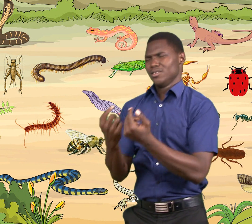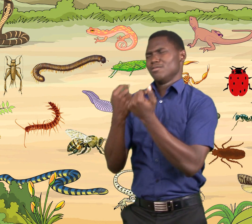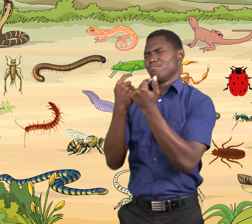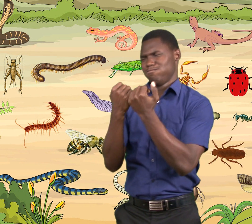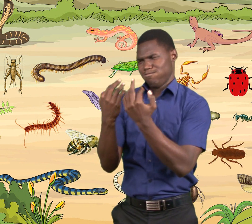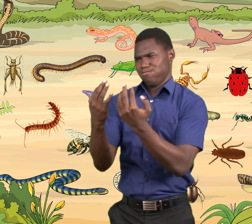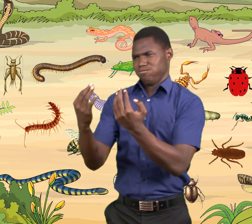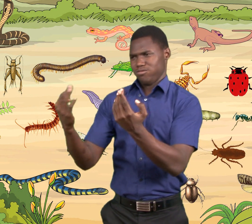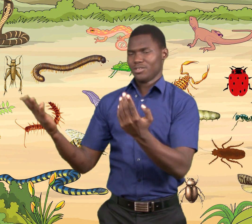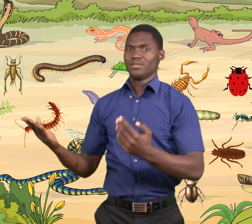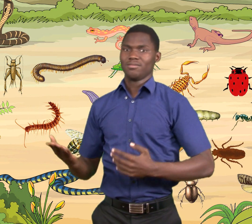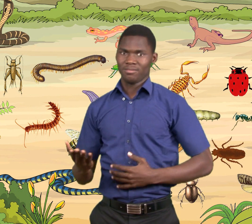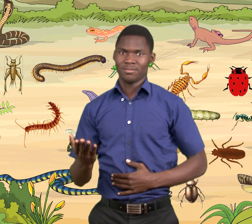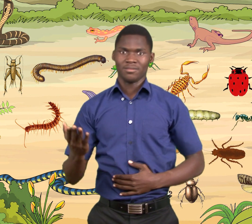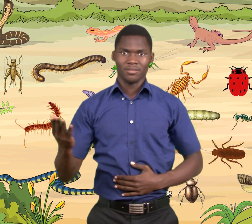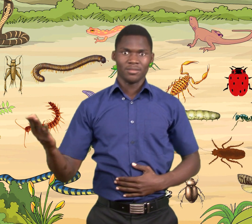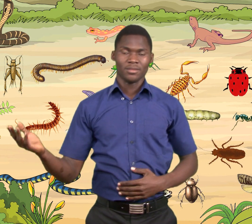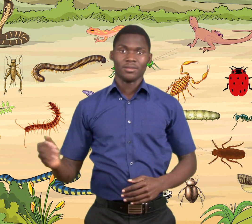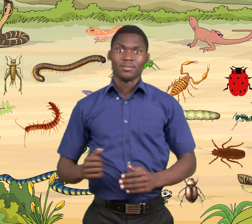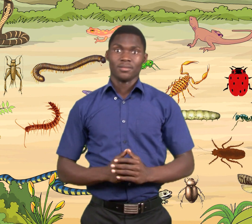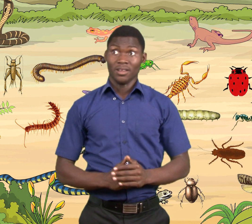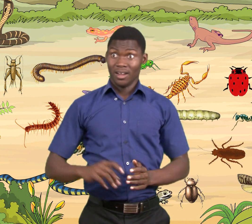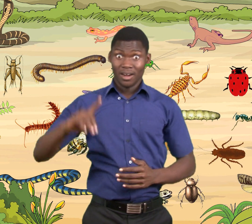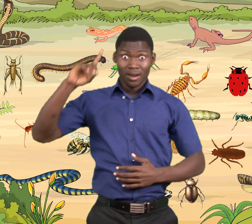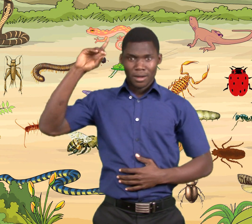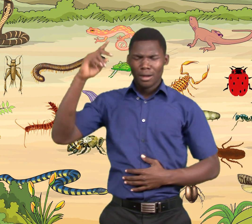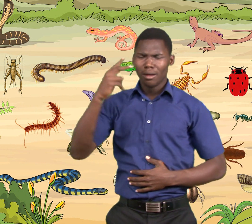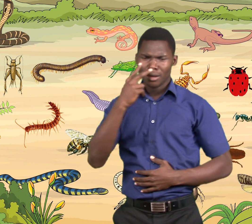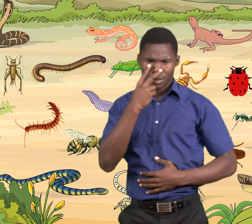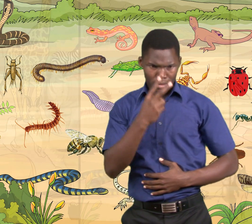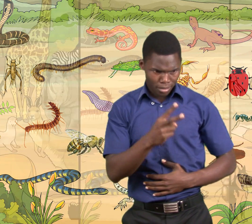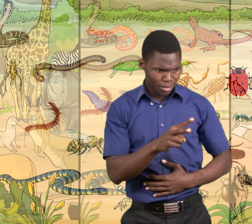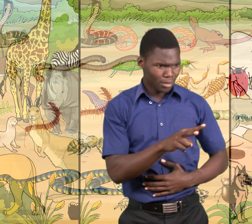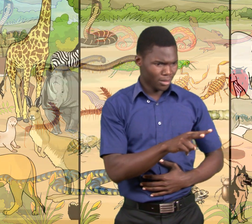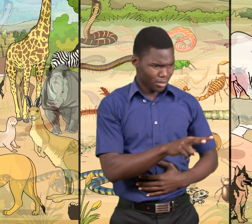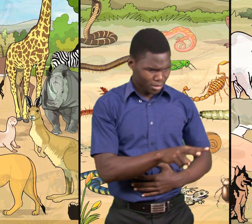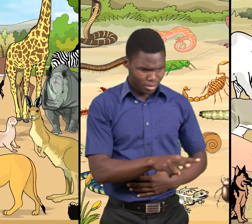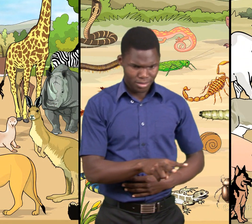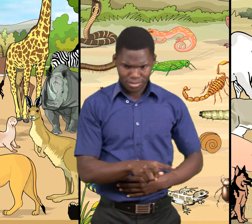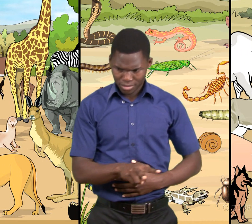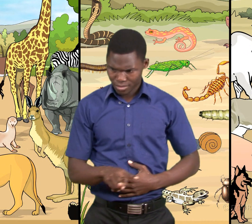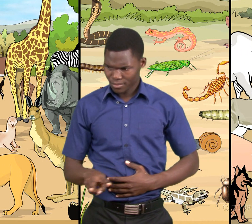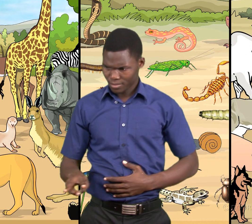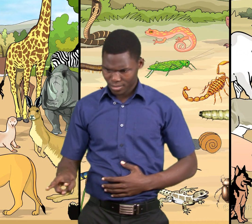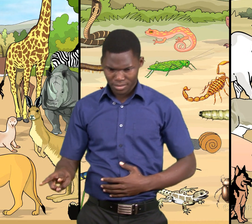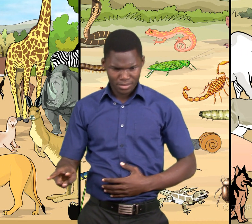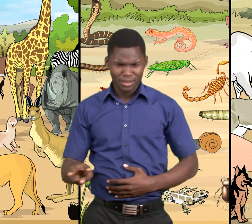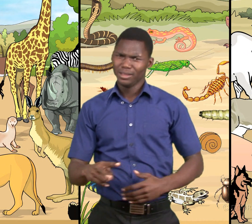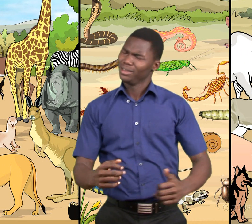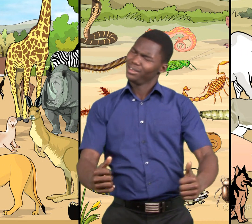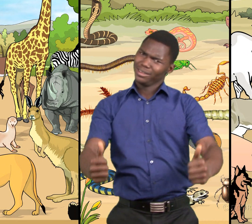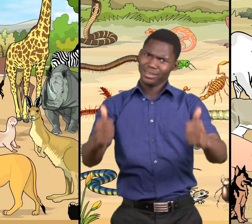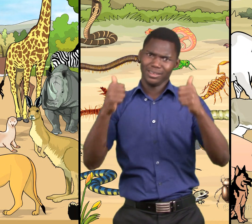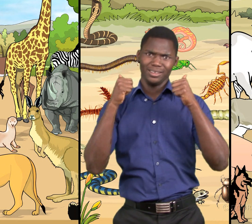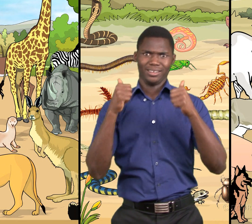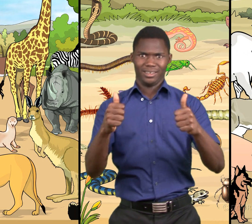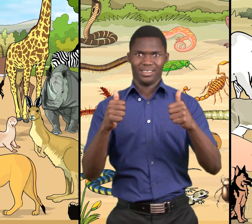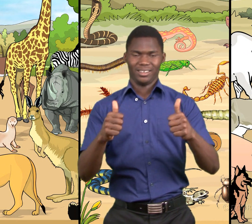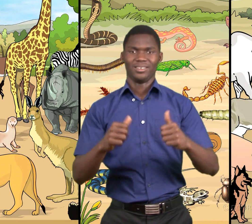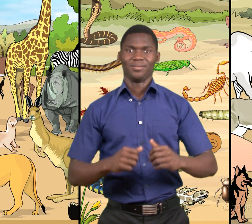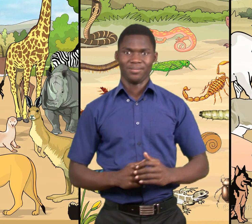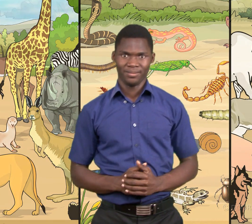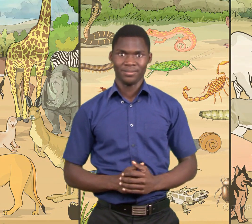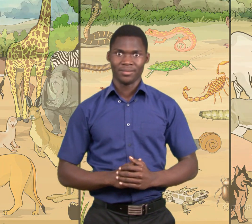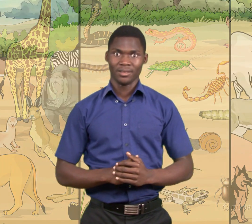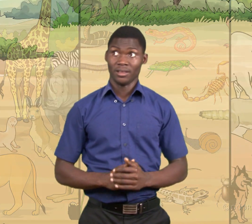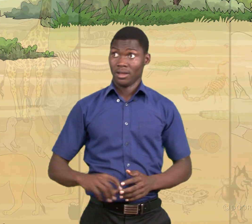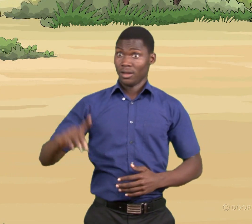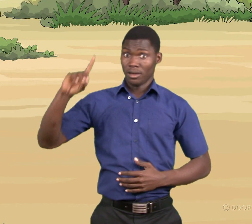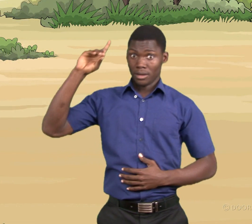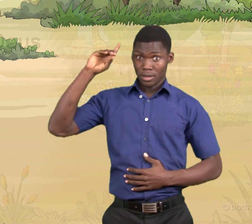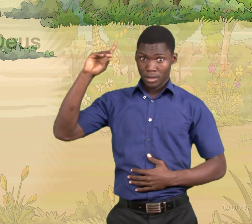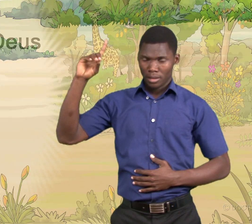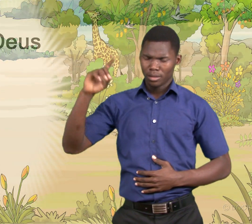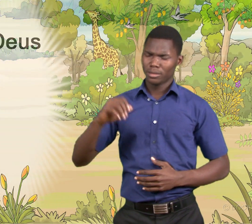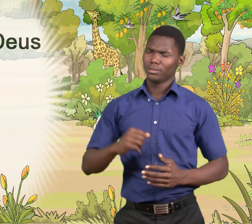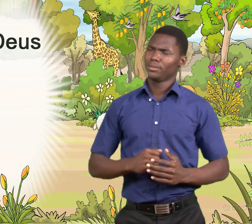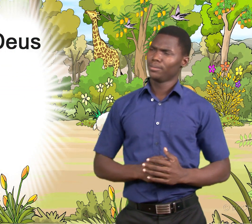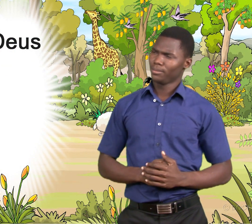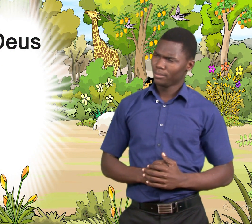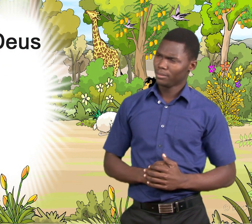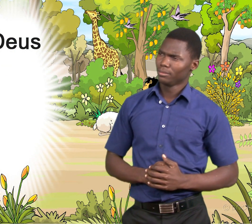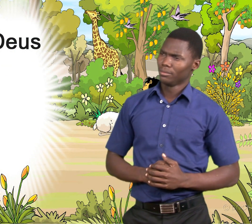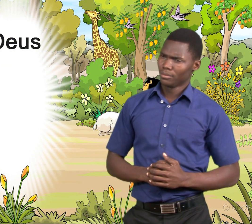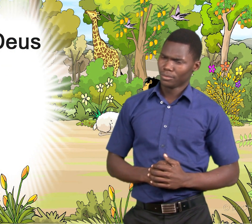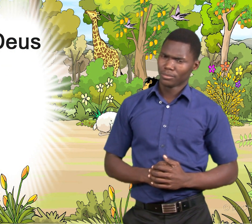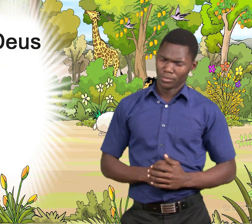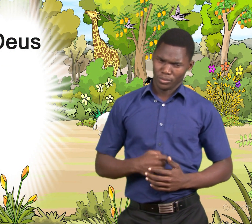And God saw that it was good.